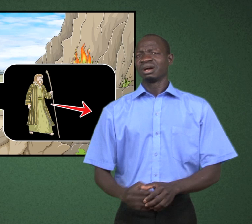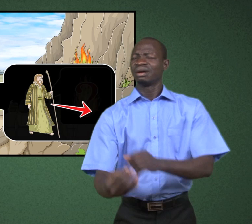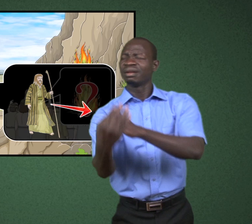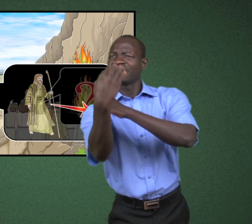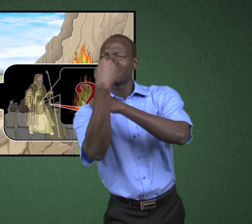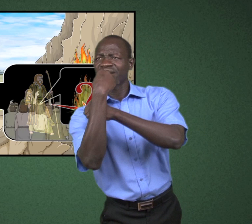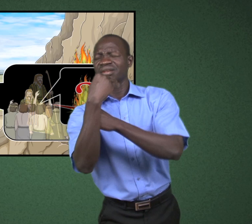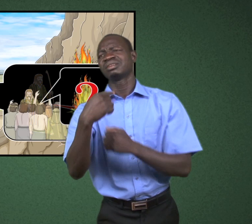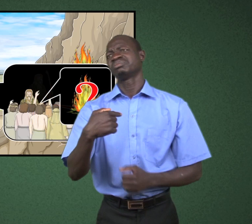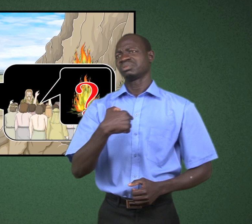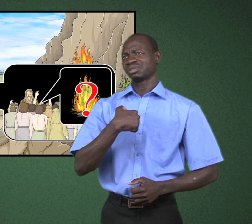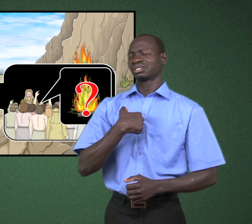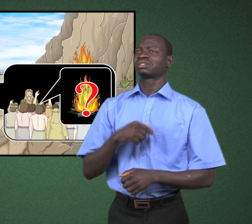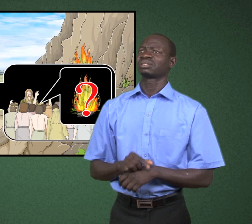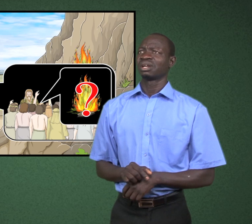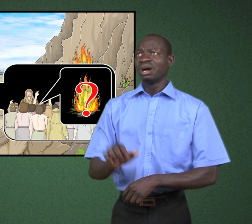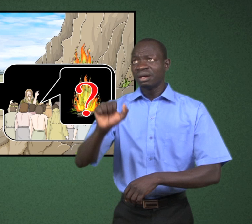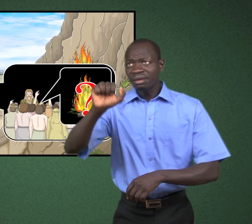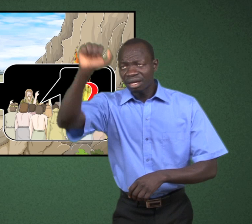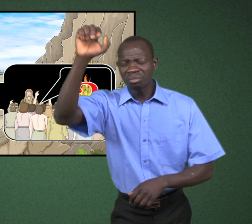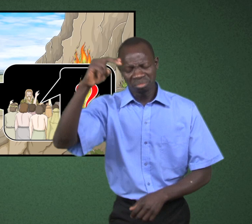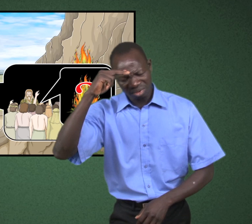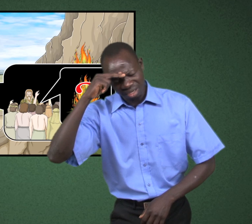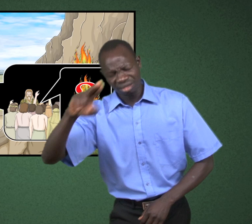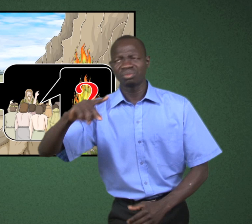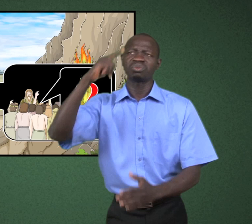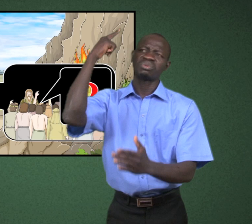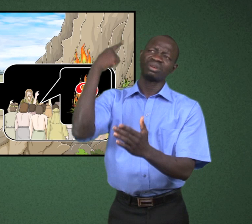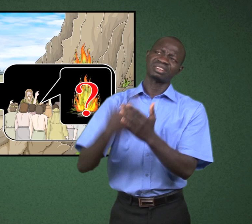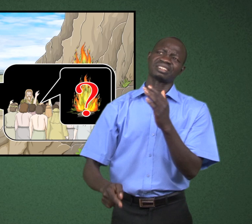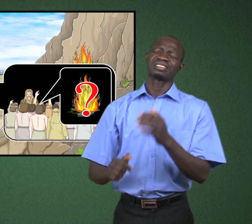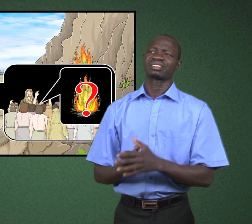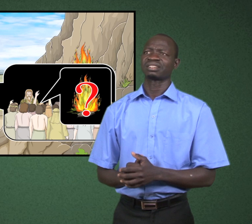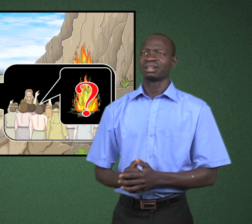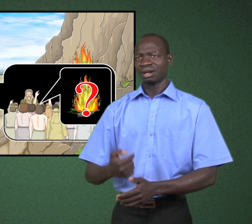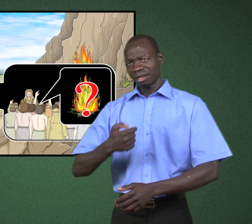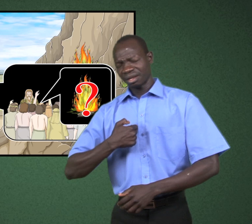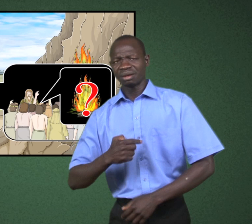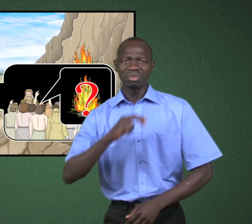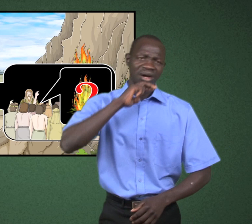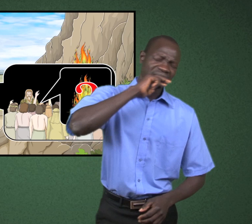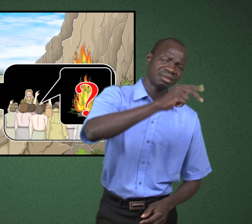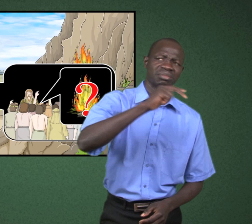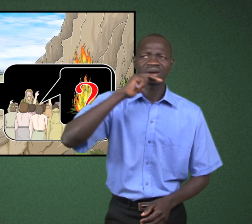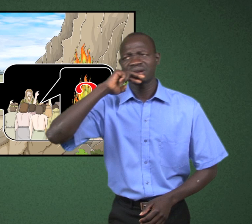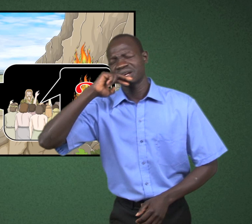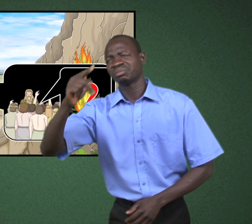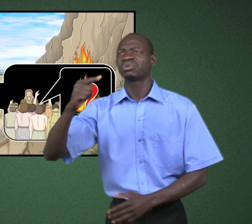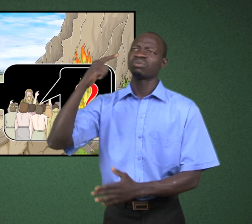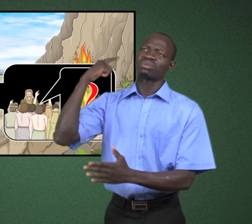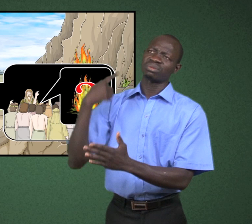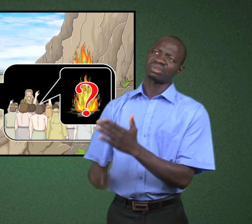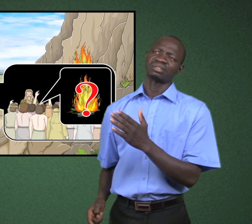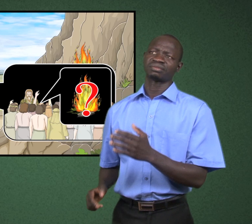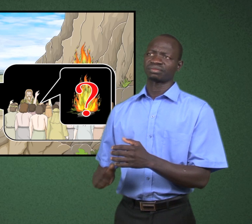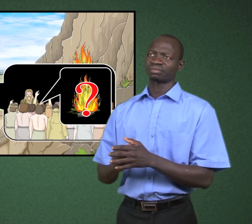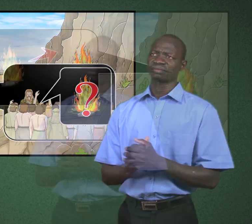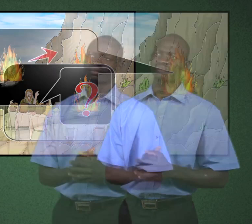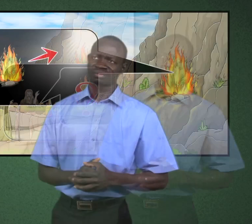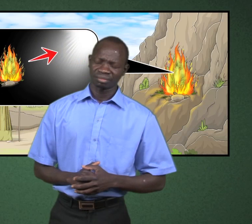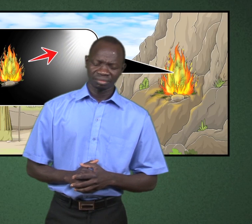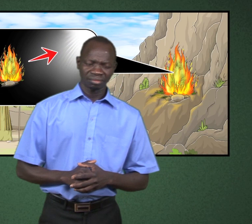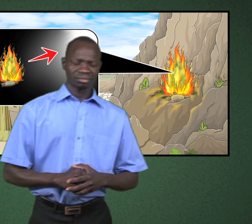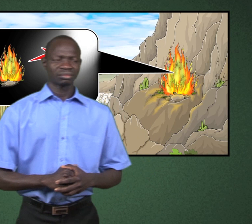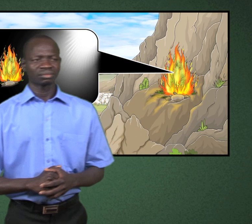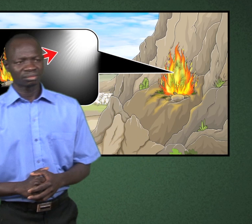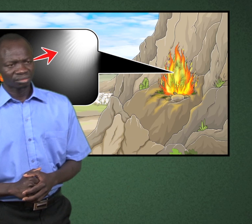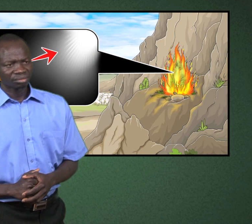What should I tell them?”